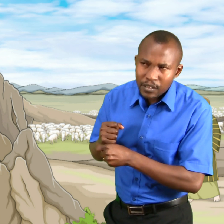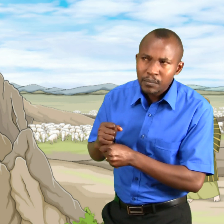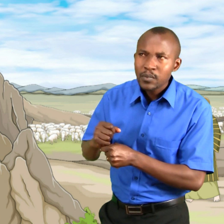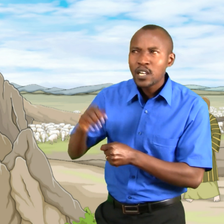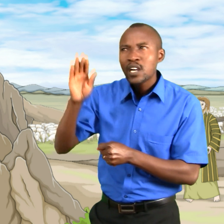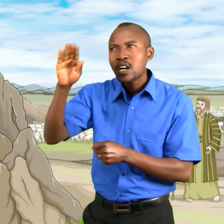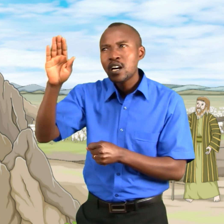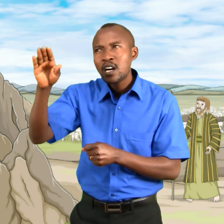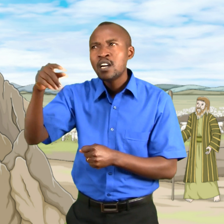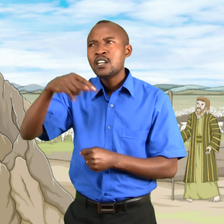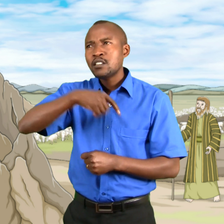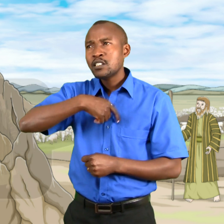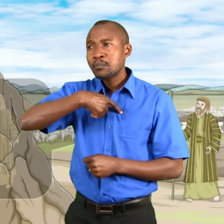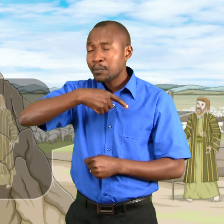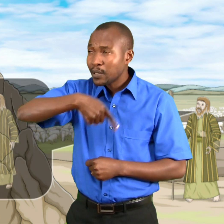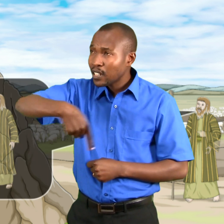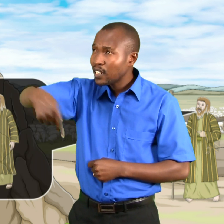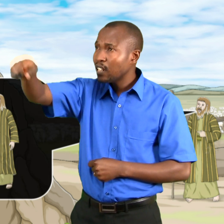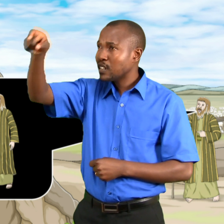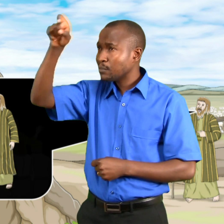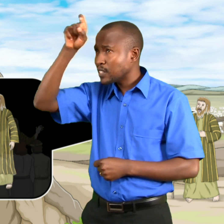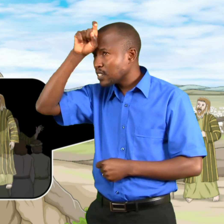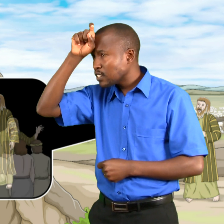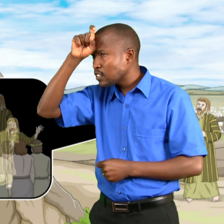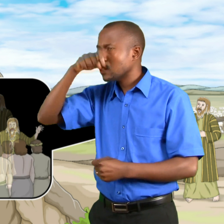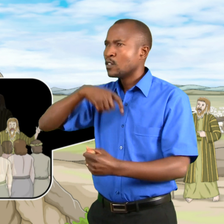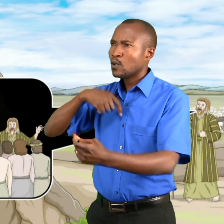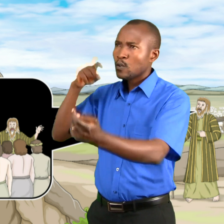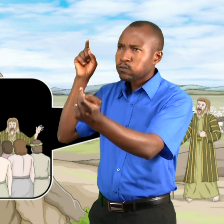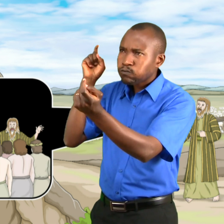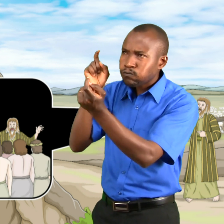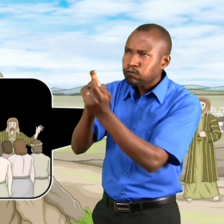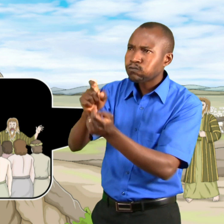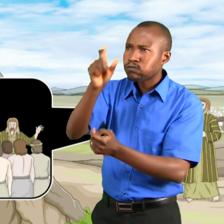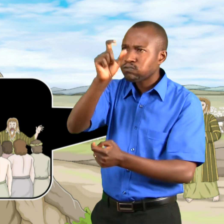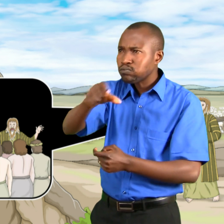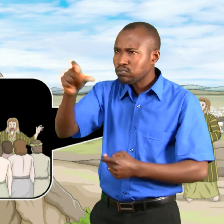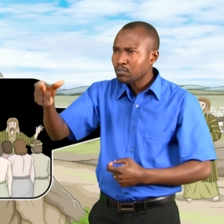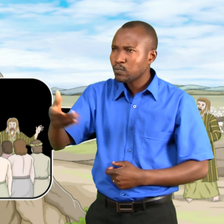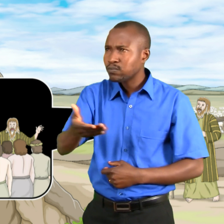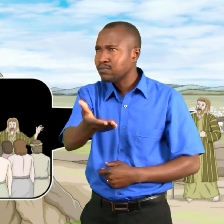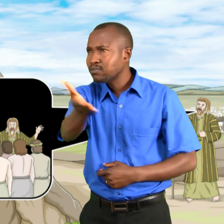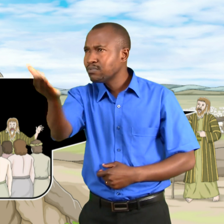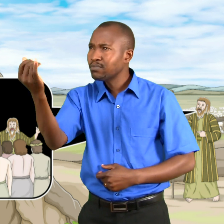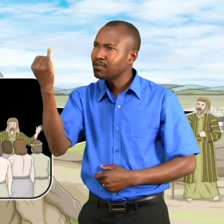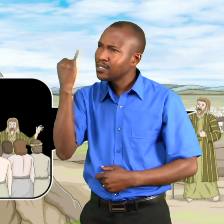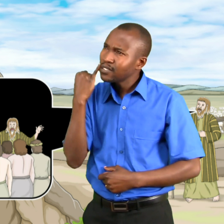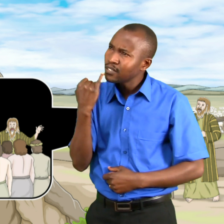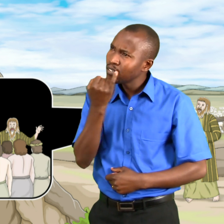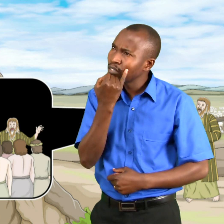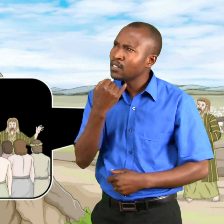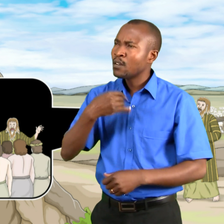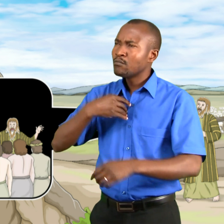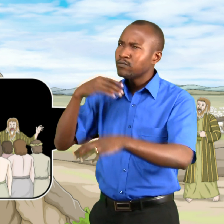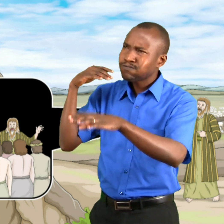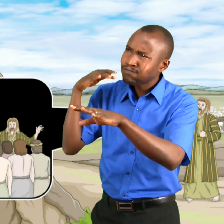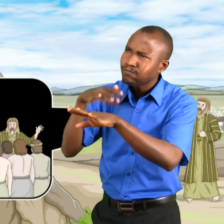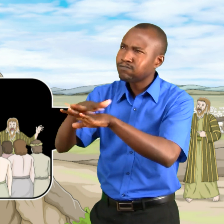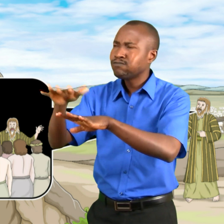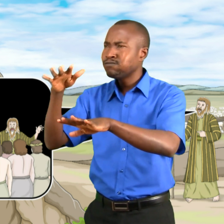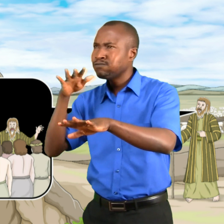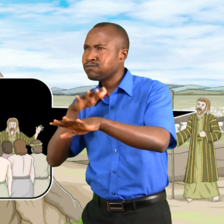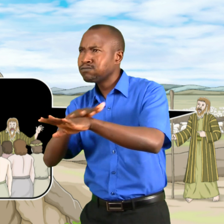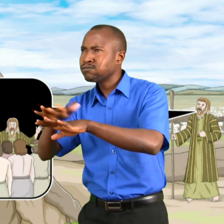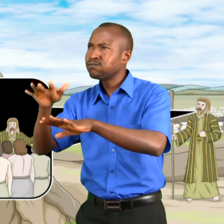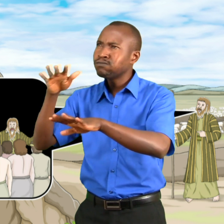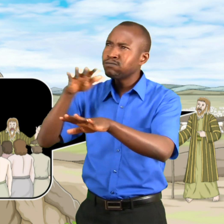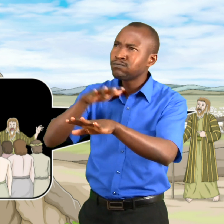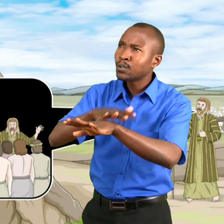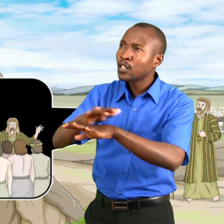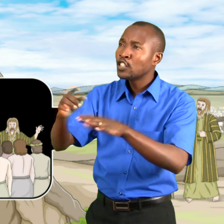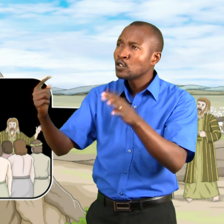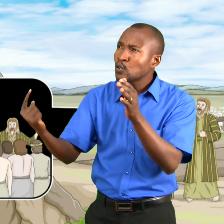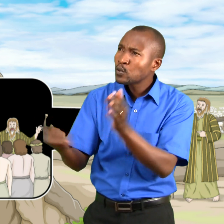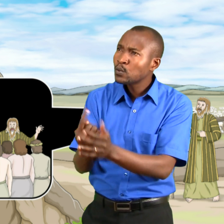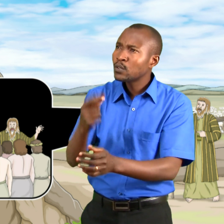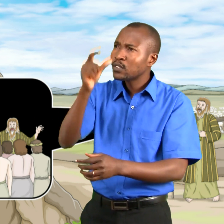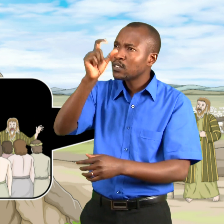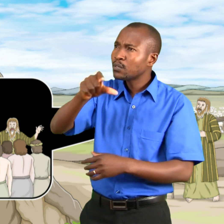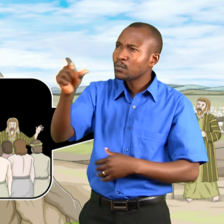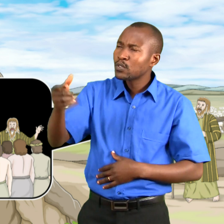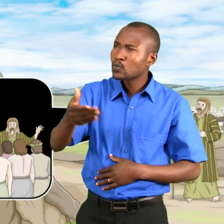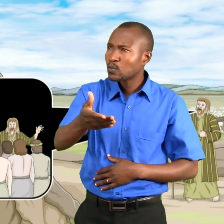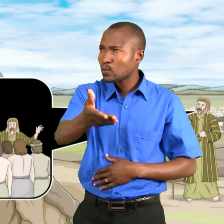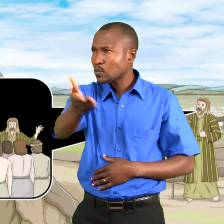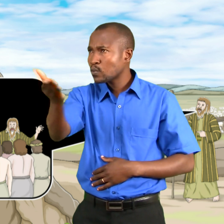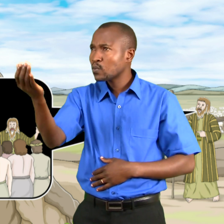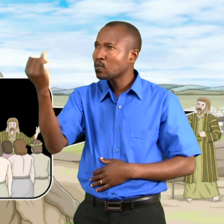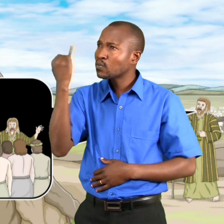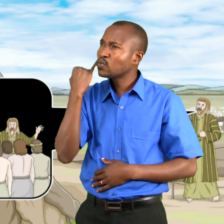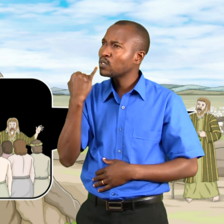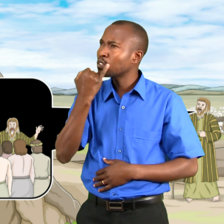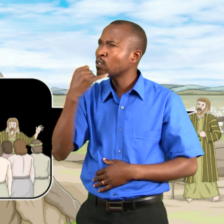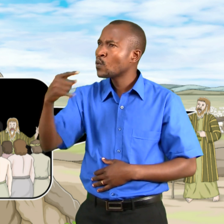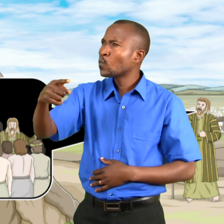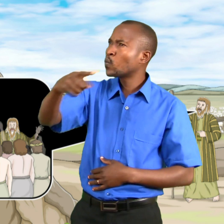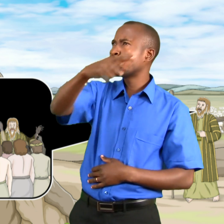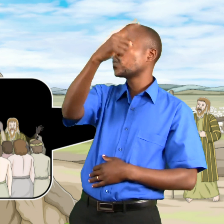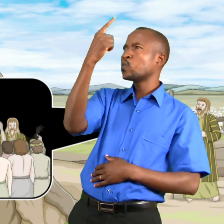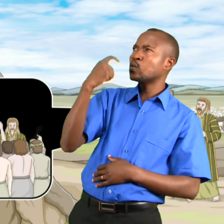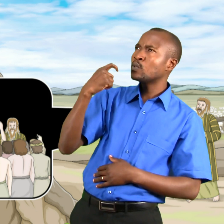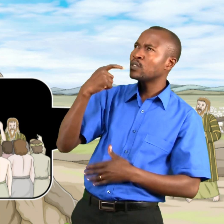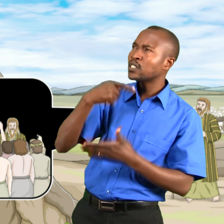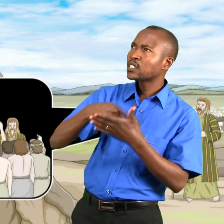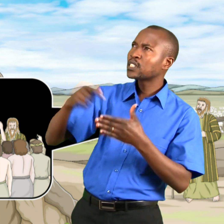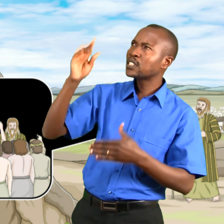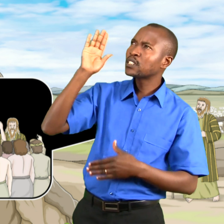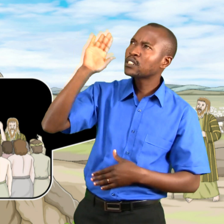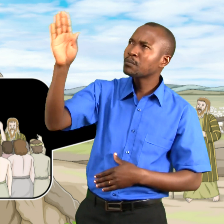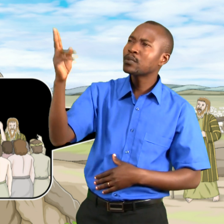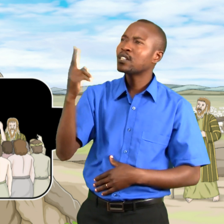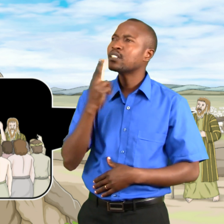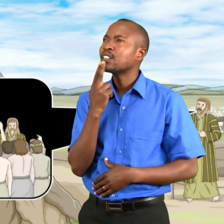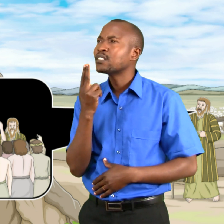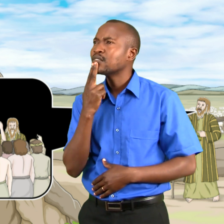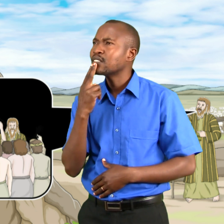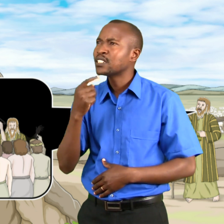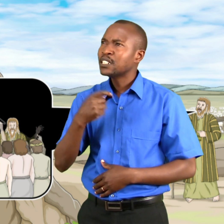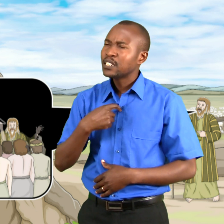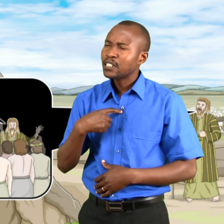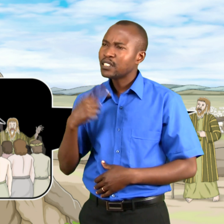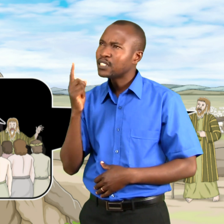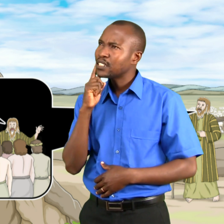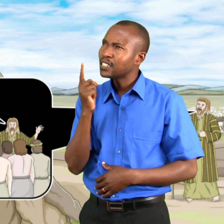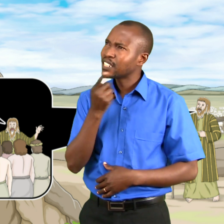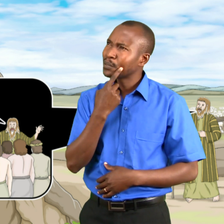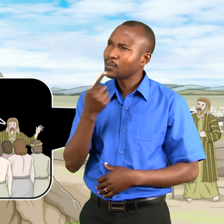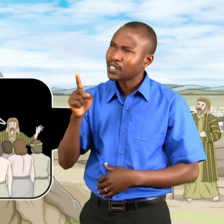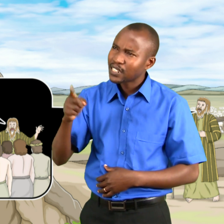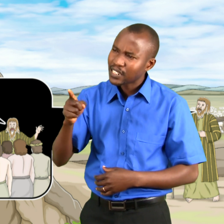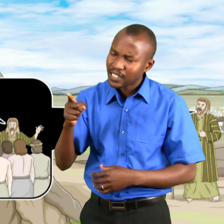Then Moses asked God, “Suppose I go to the Israelites and say to them, ‘The God of your fathers has sent me to you,’ and they ask me, ‘What is His name?’